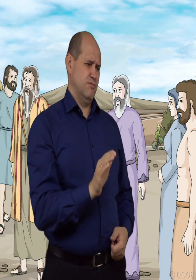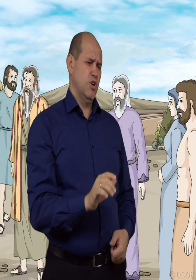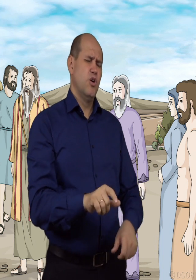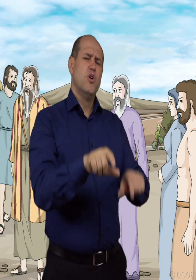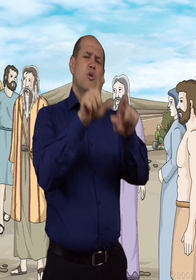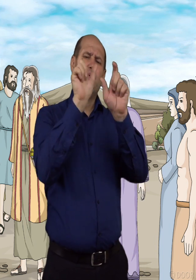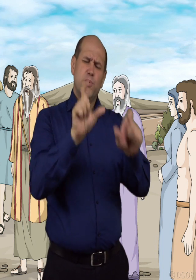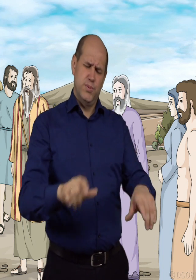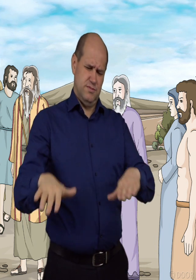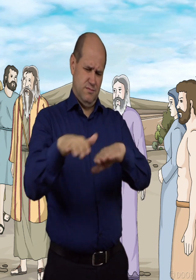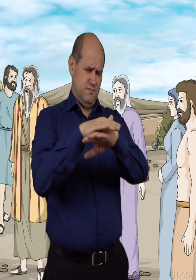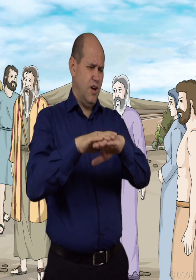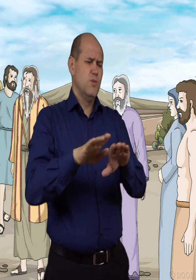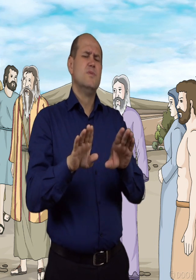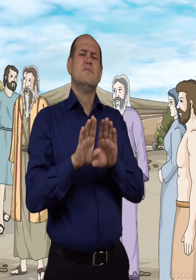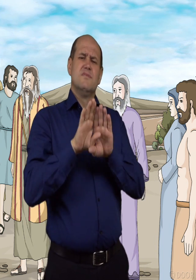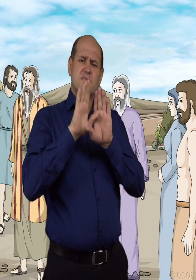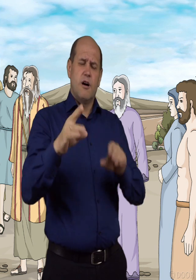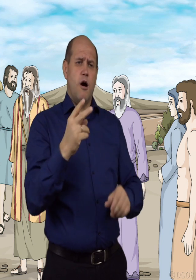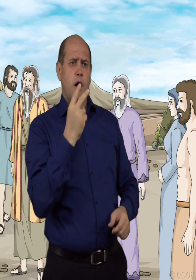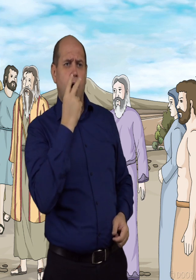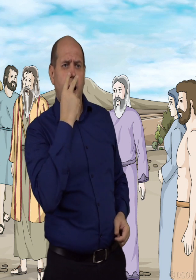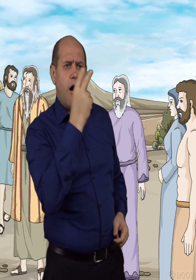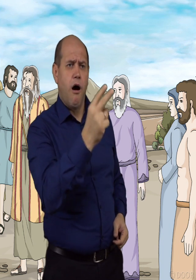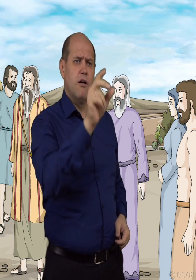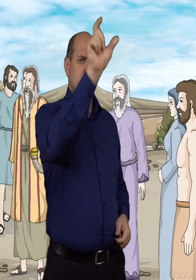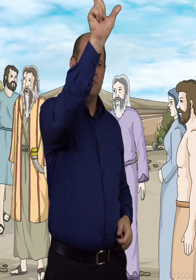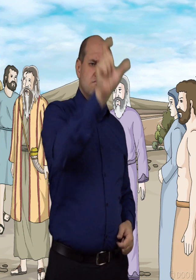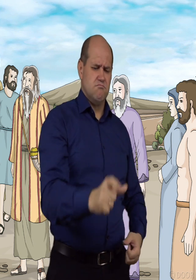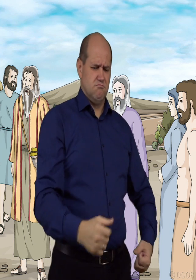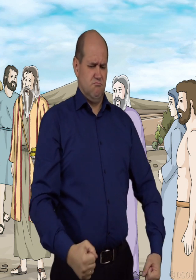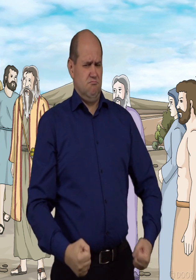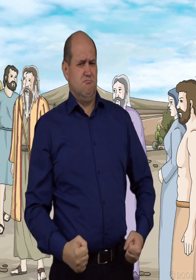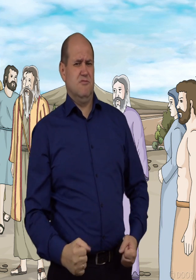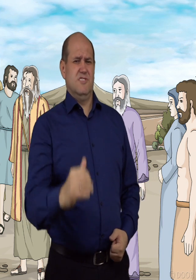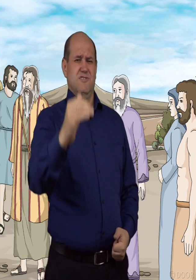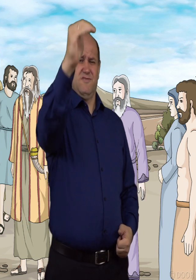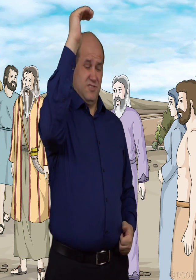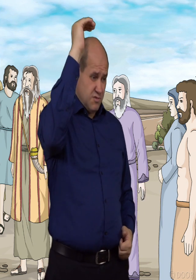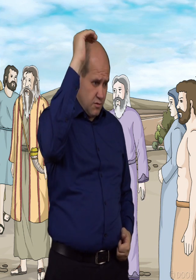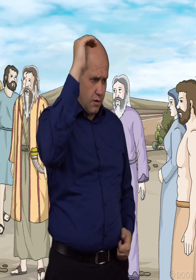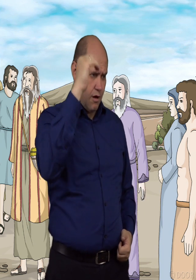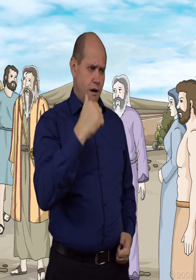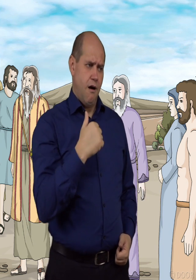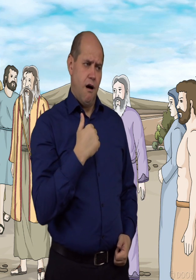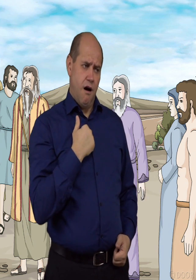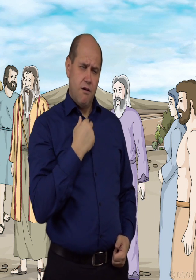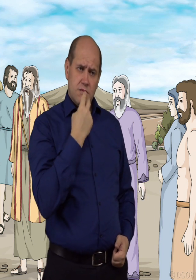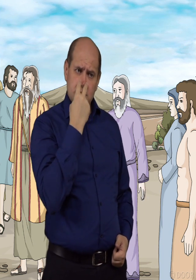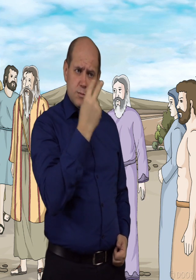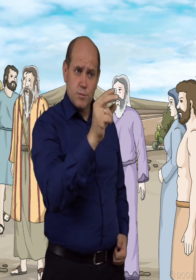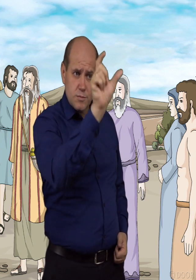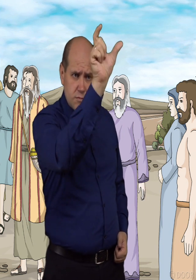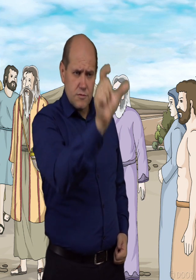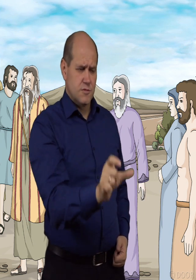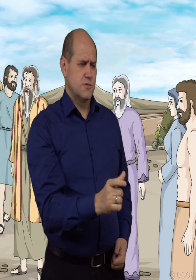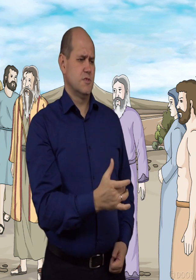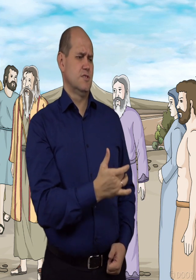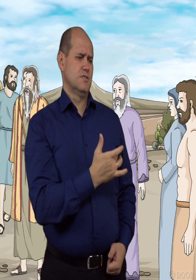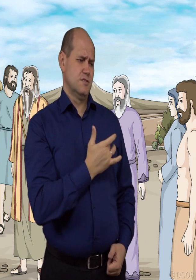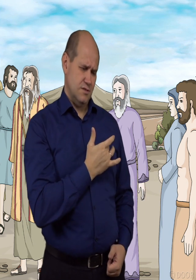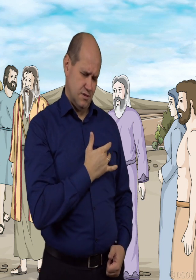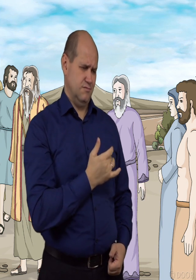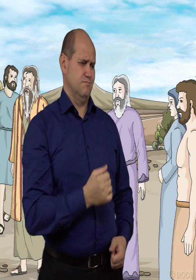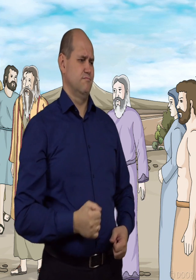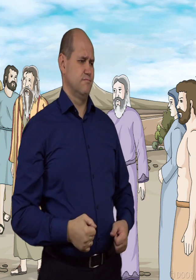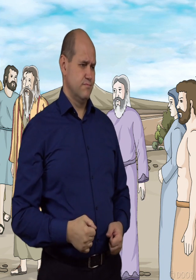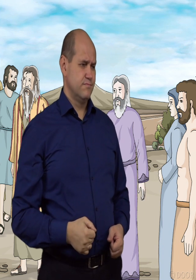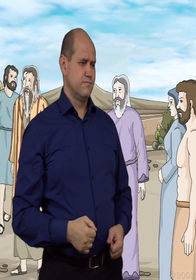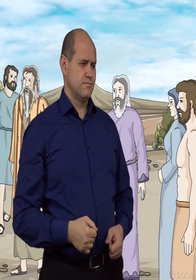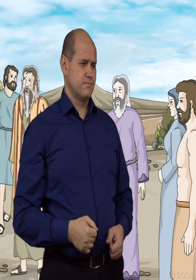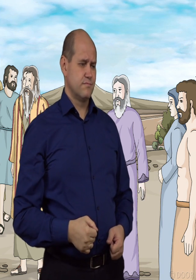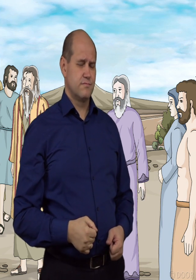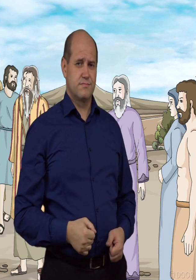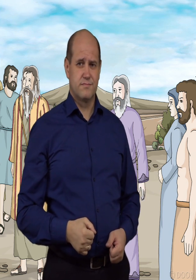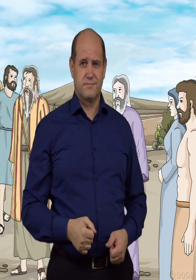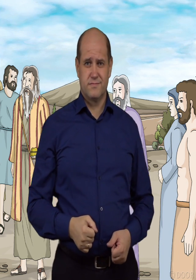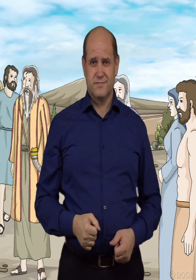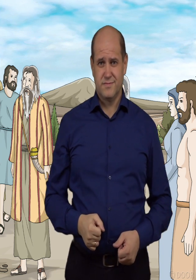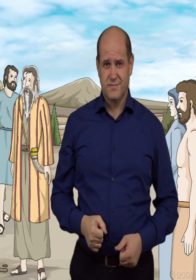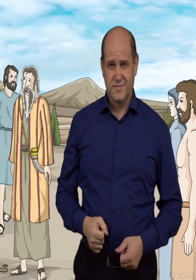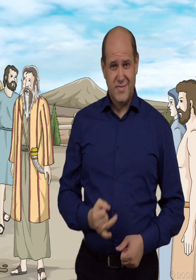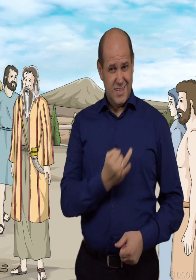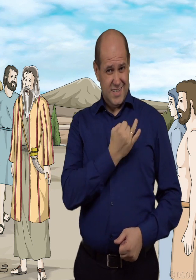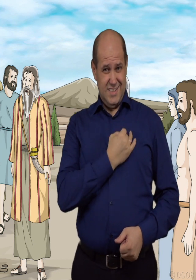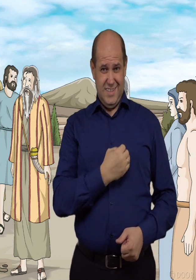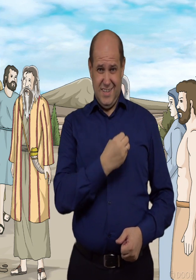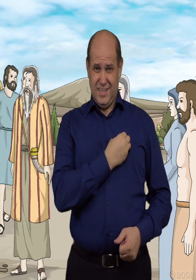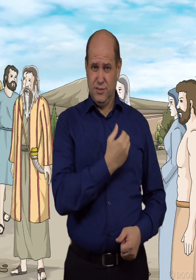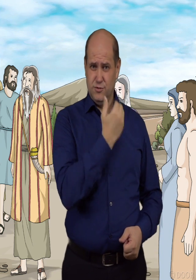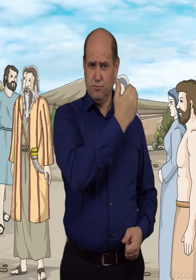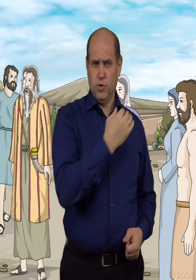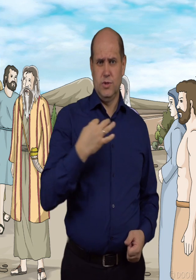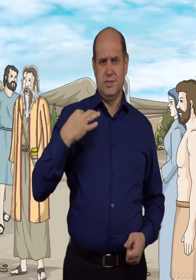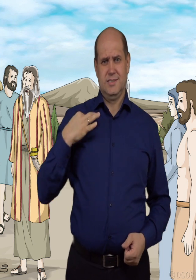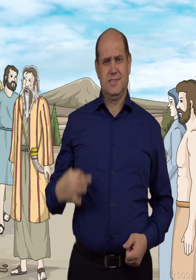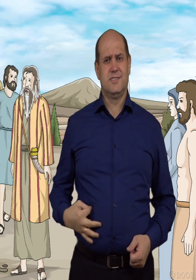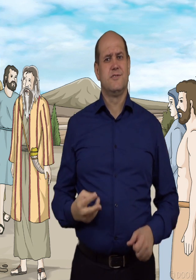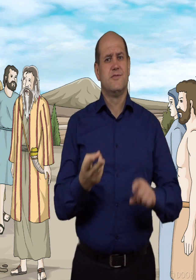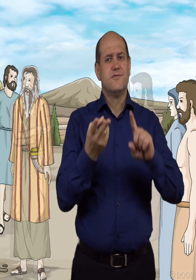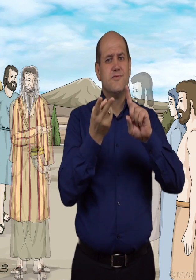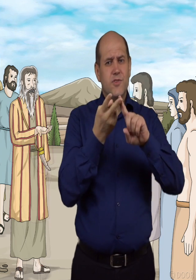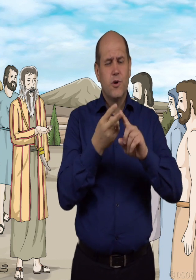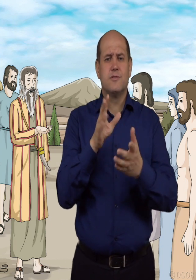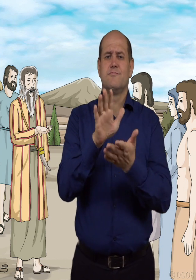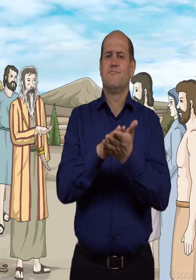For man sees the outward appearance, but the LORD sees the heart.”